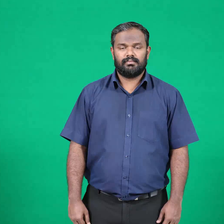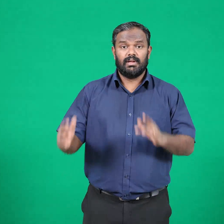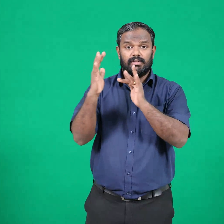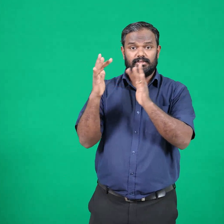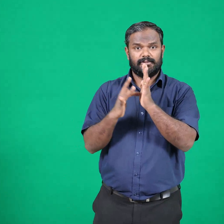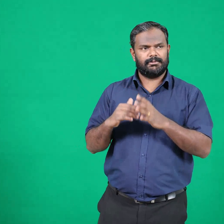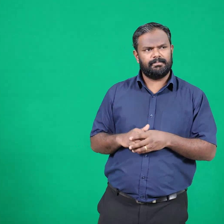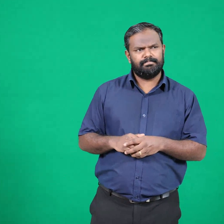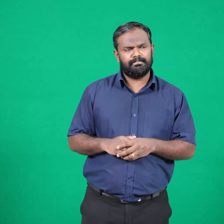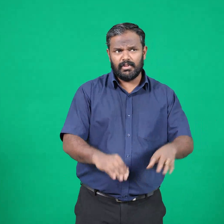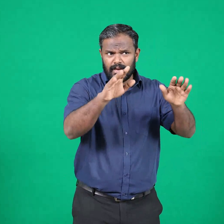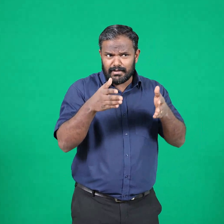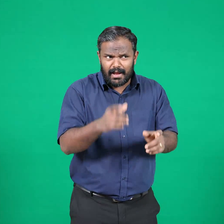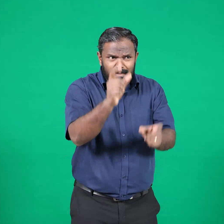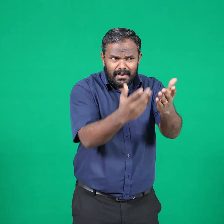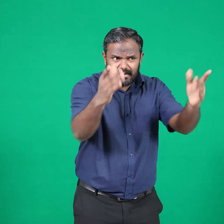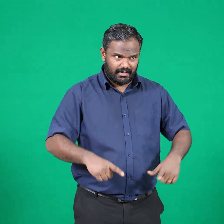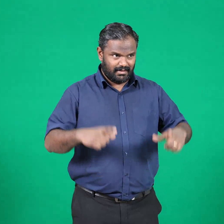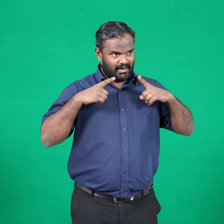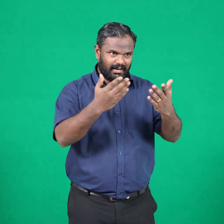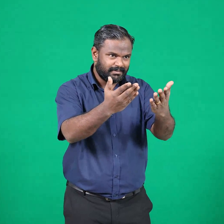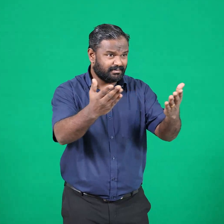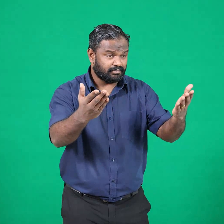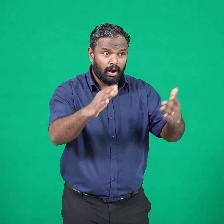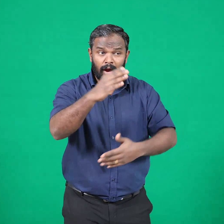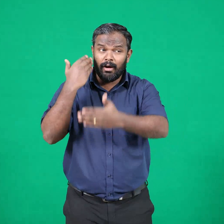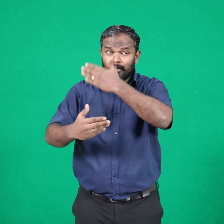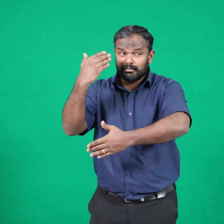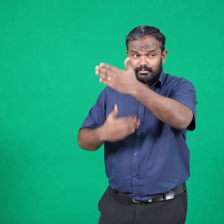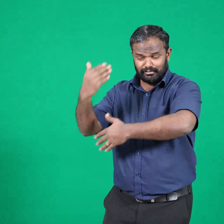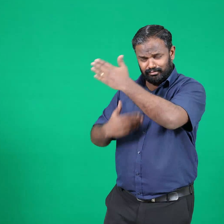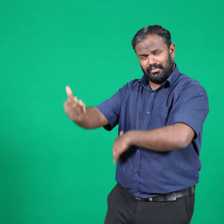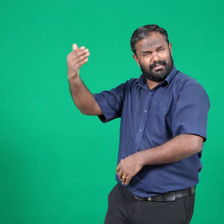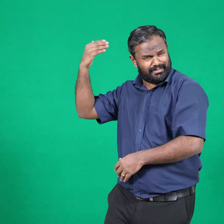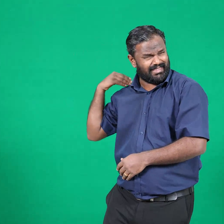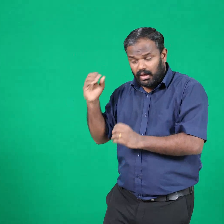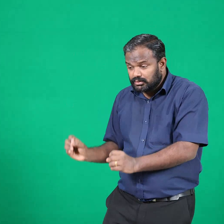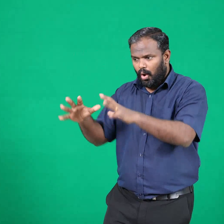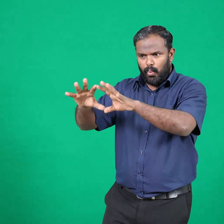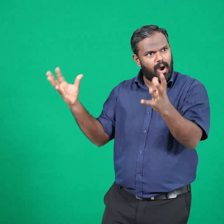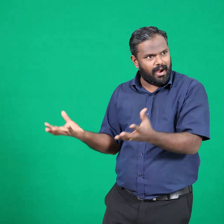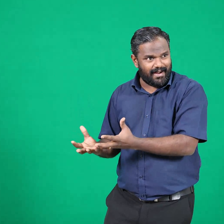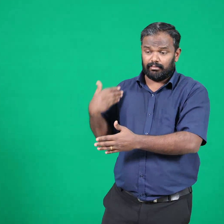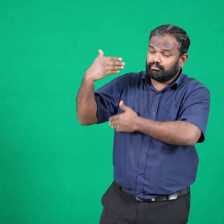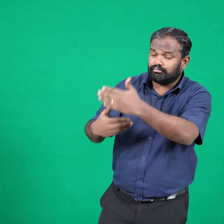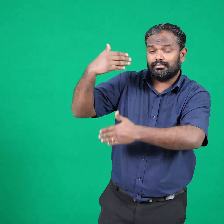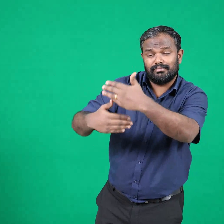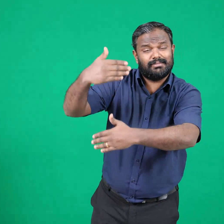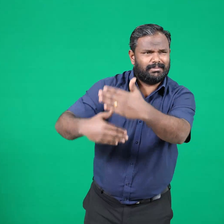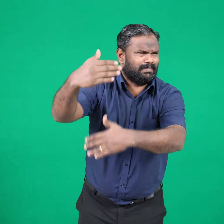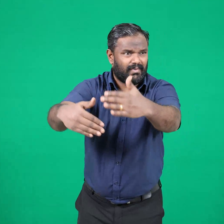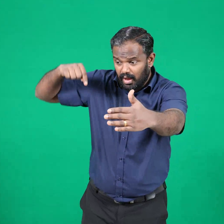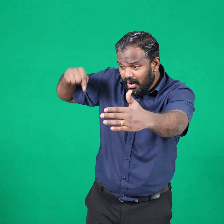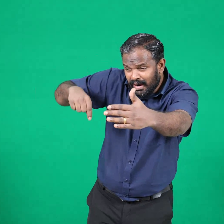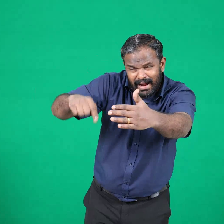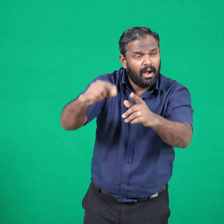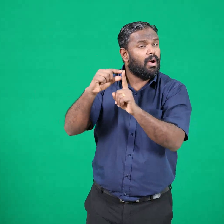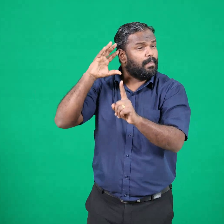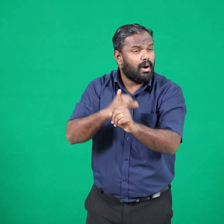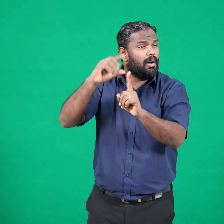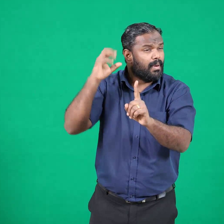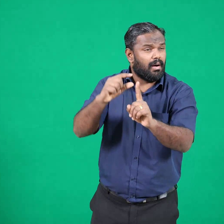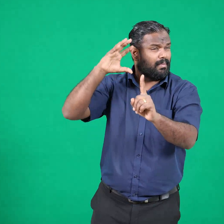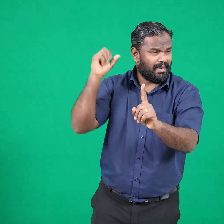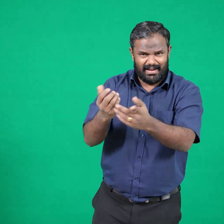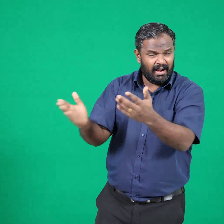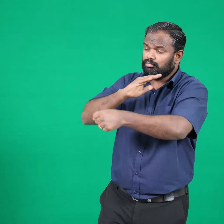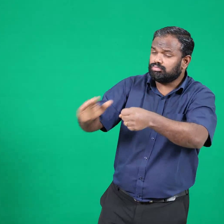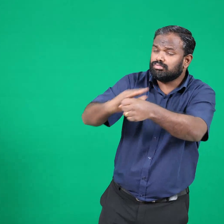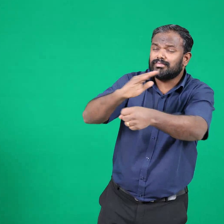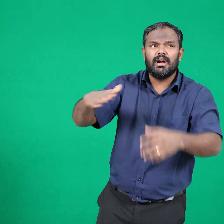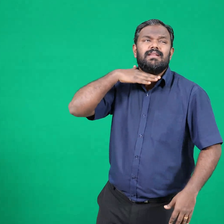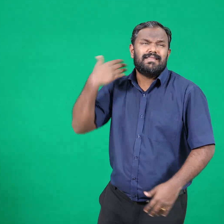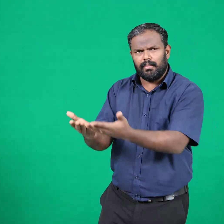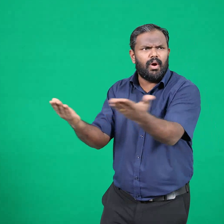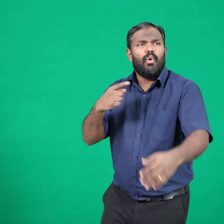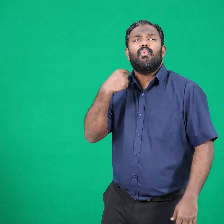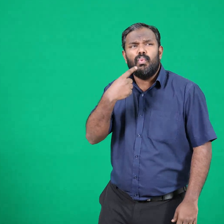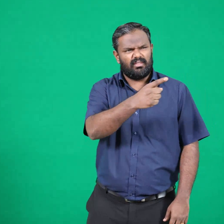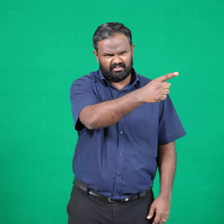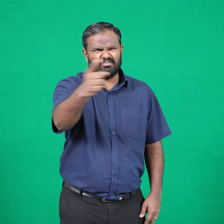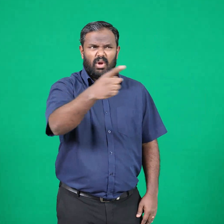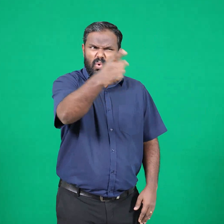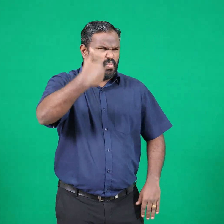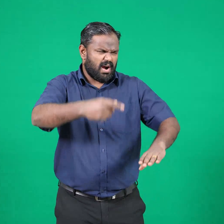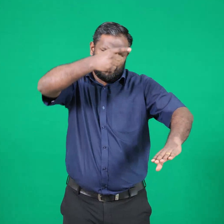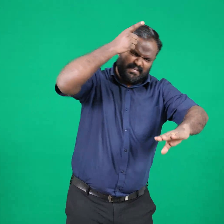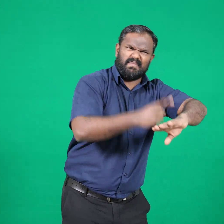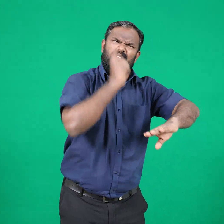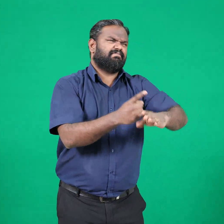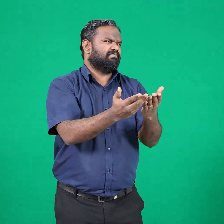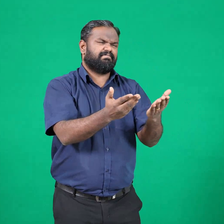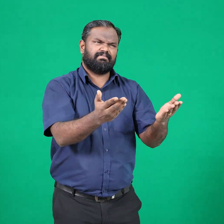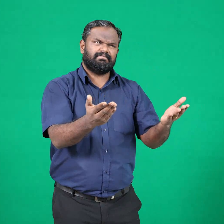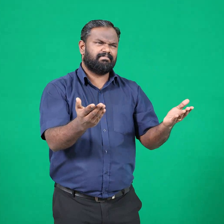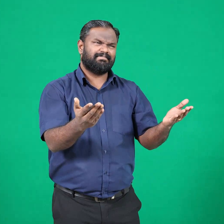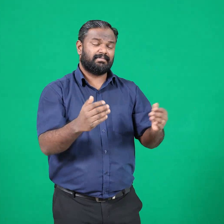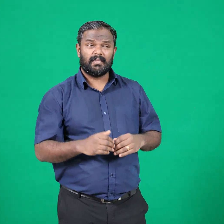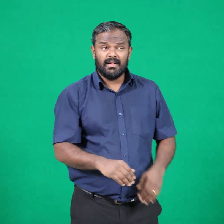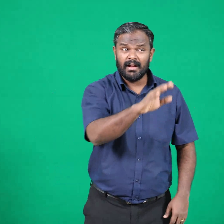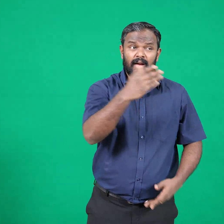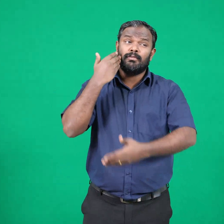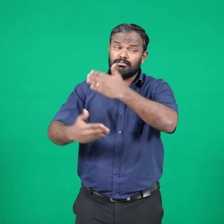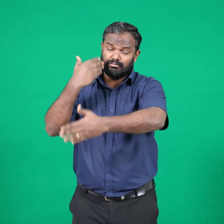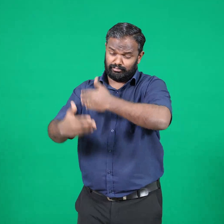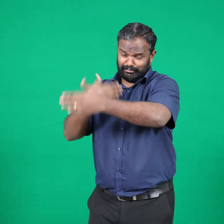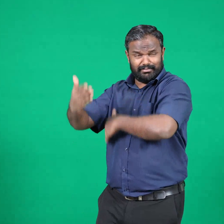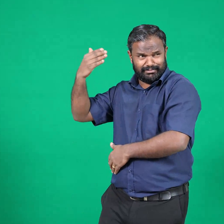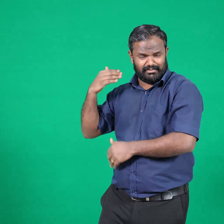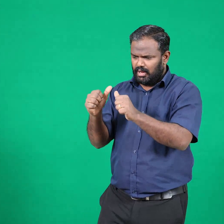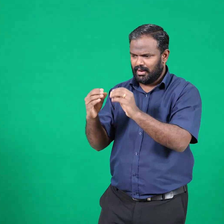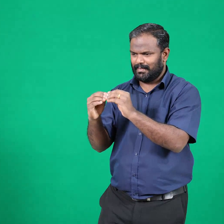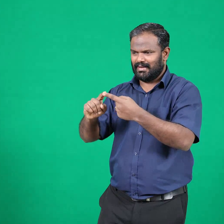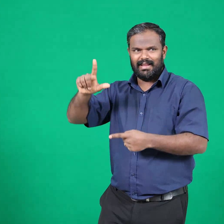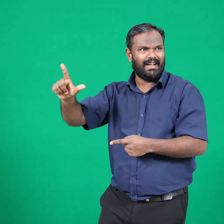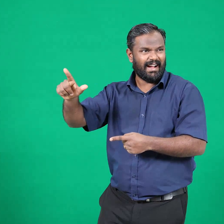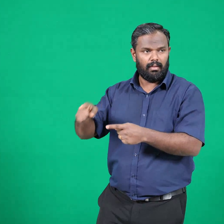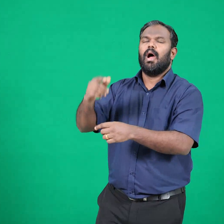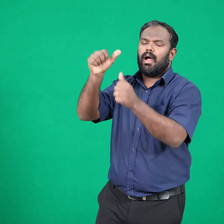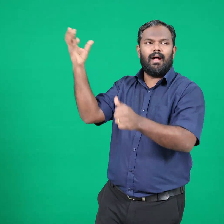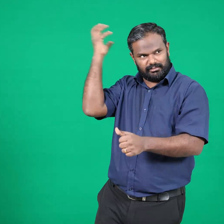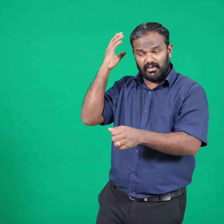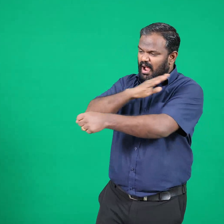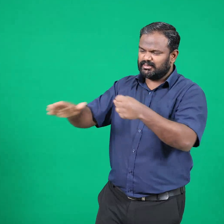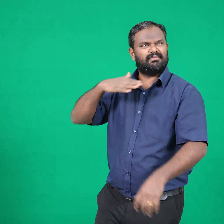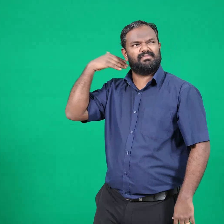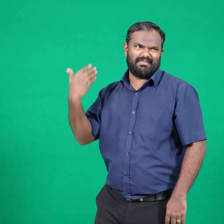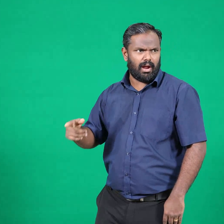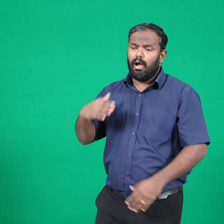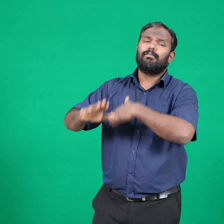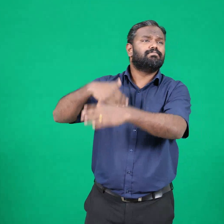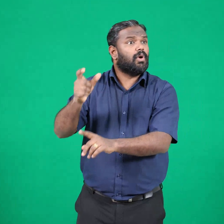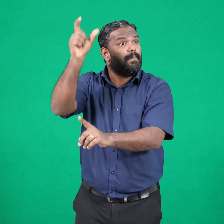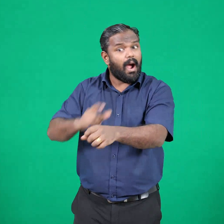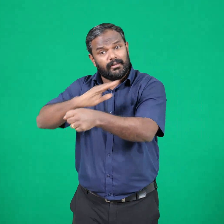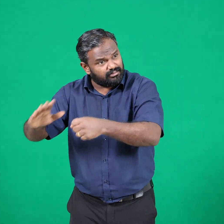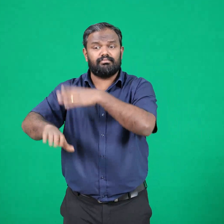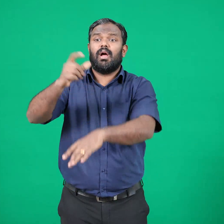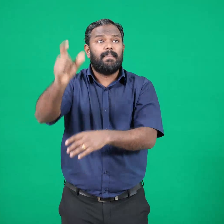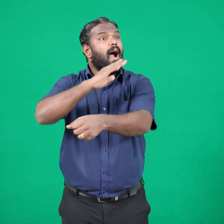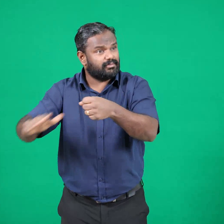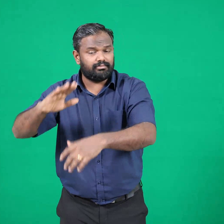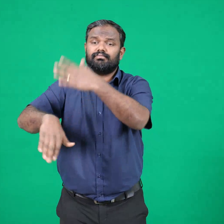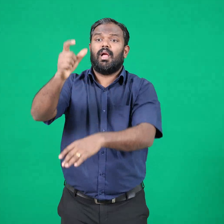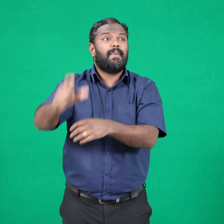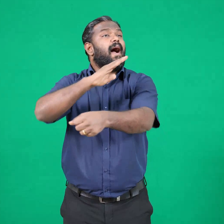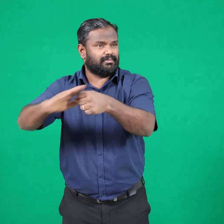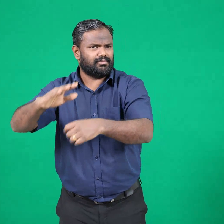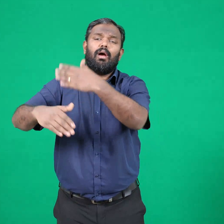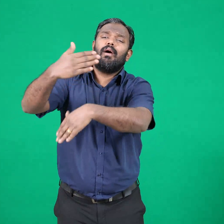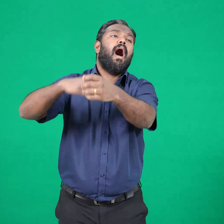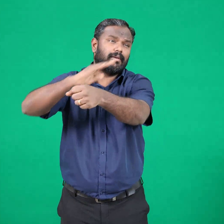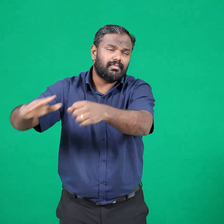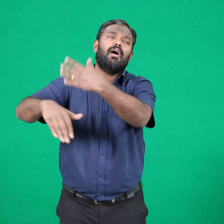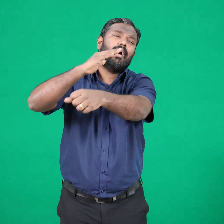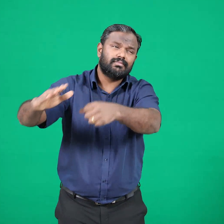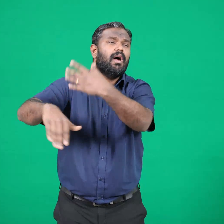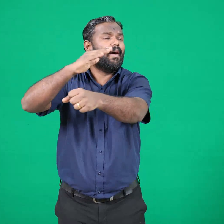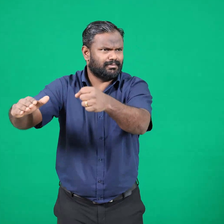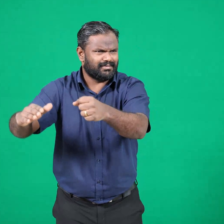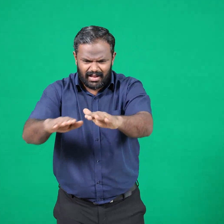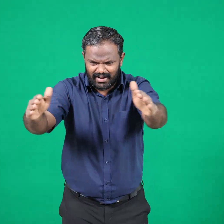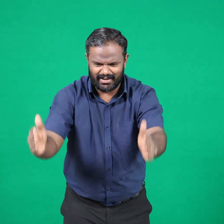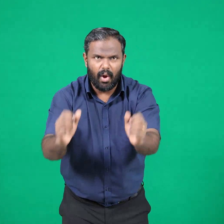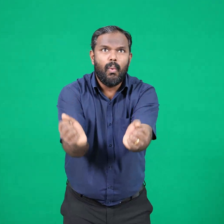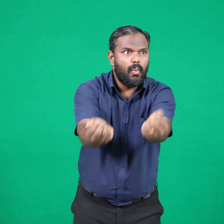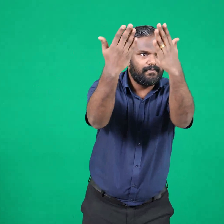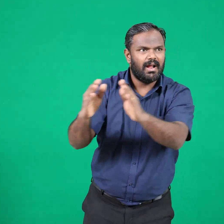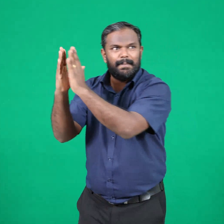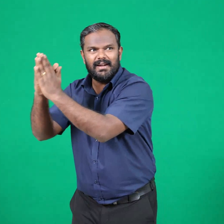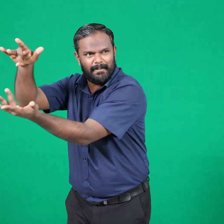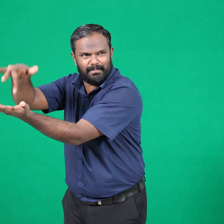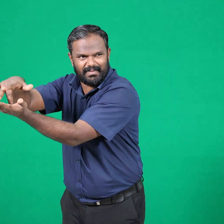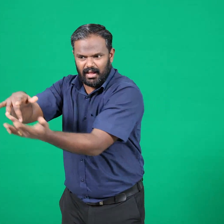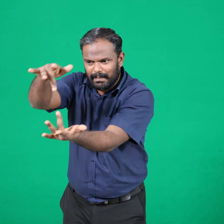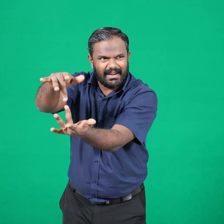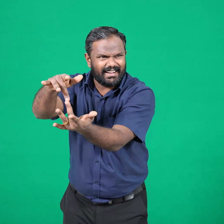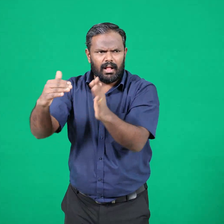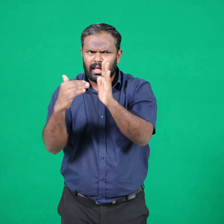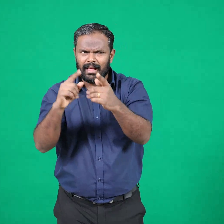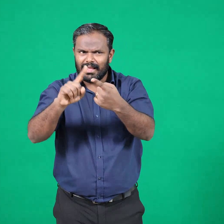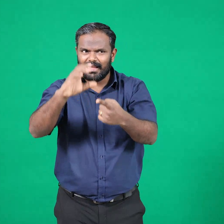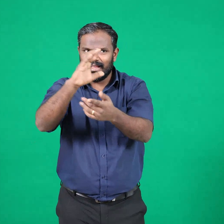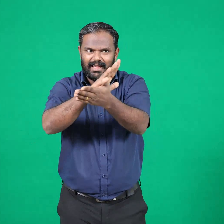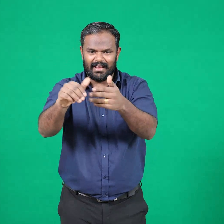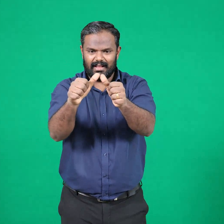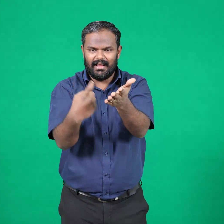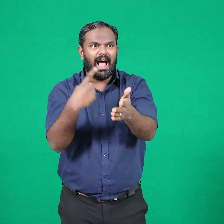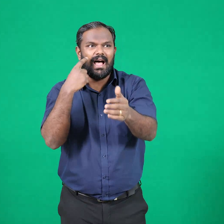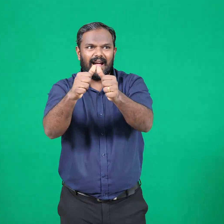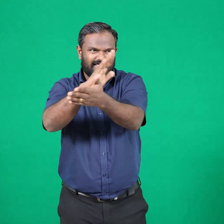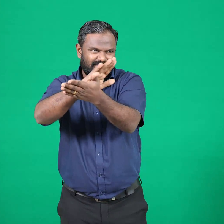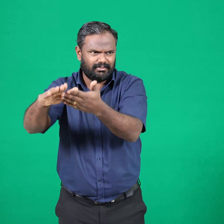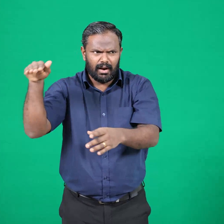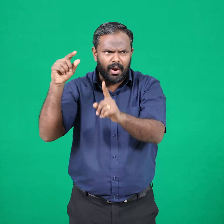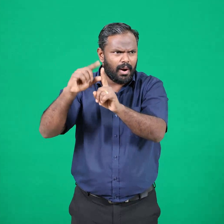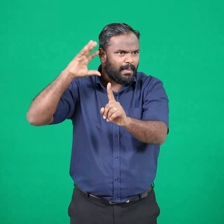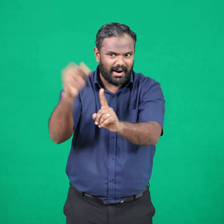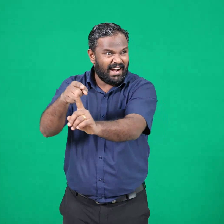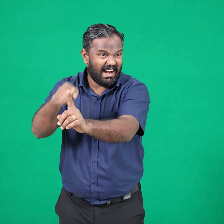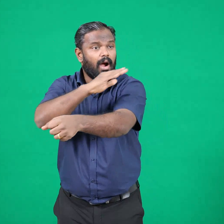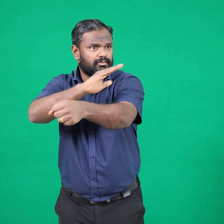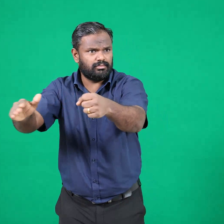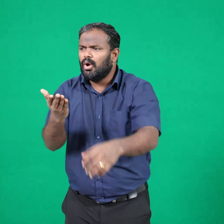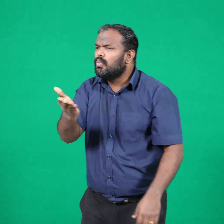As a result, this generation will be charged with the blood of all the prophets that has been shed since the foundation of the world, from the blood of Abel to the blood of Zechariah, who was killed between the altar and the sanctuary.